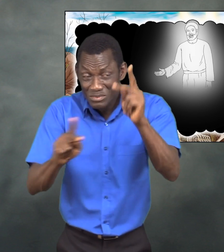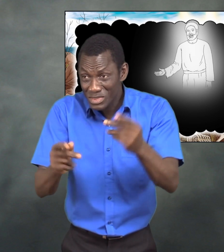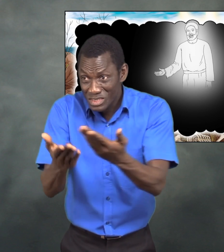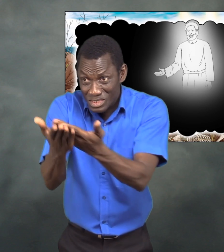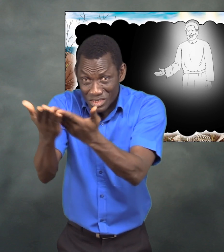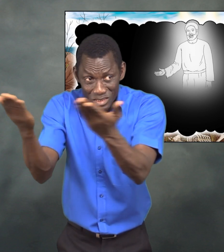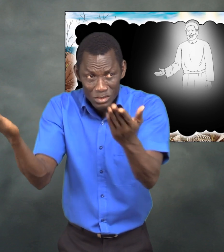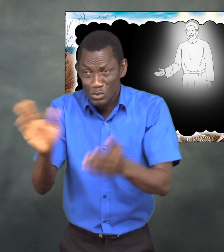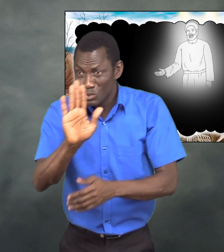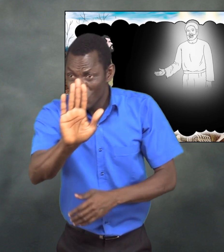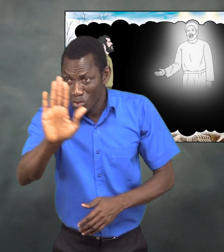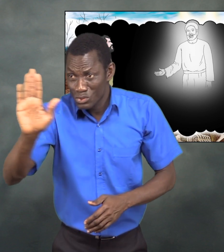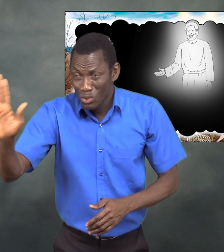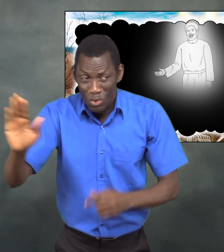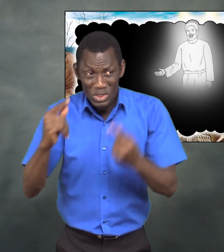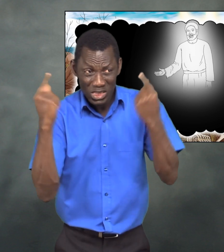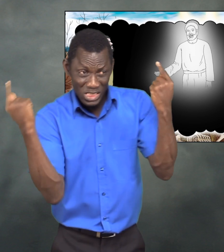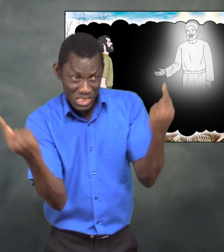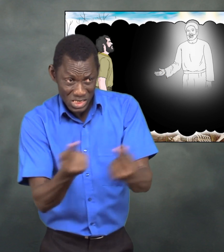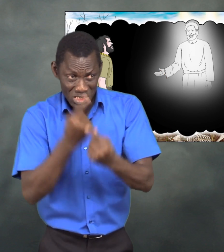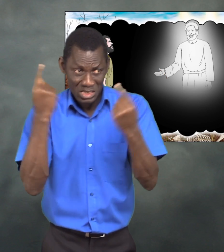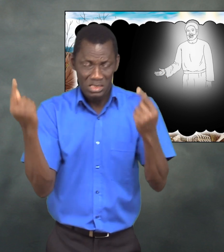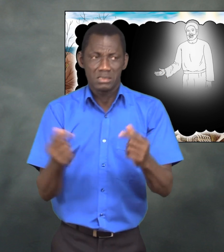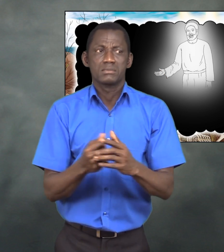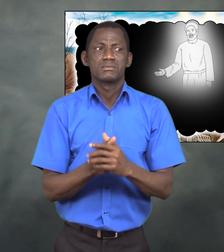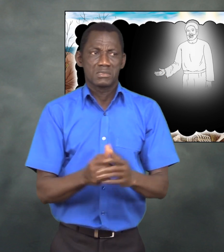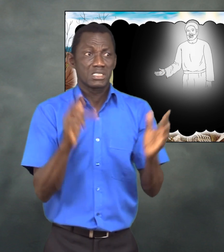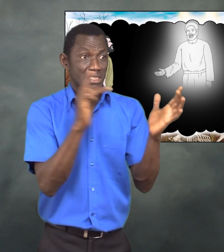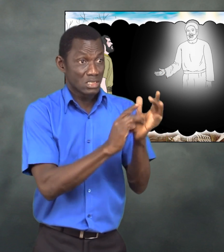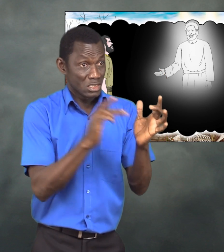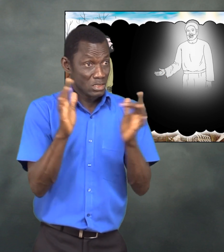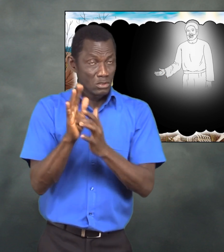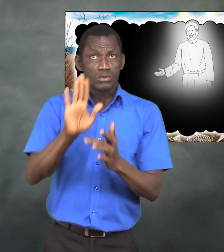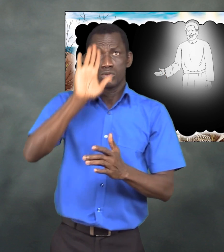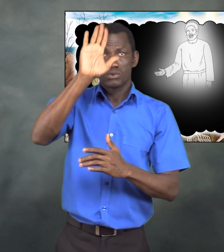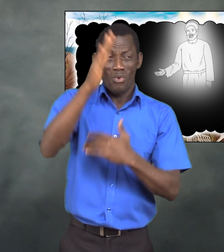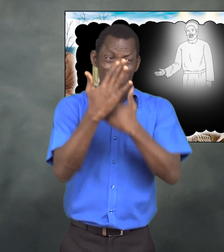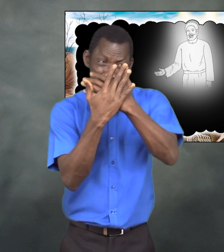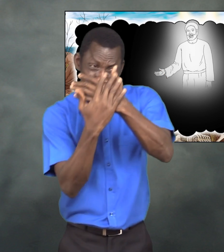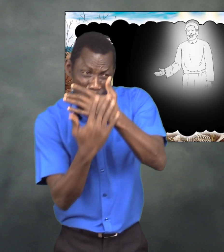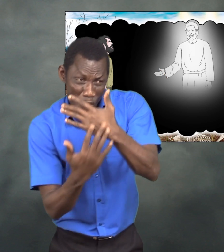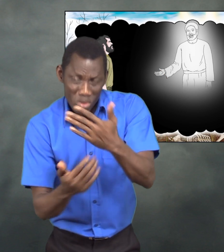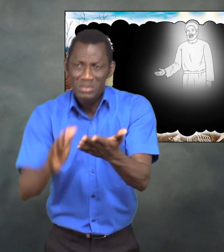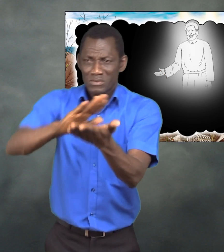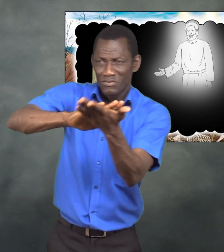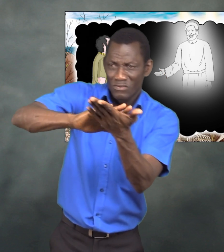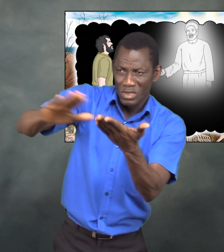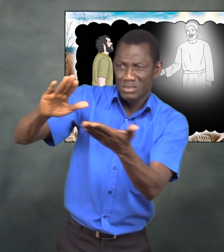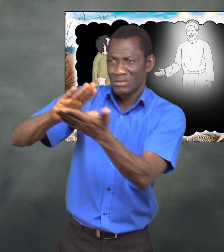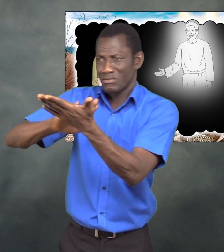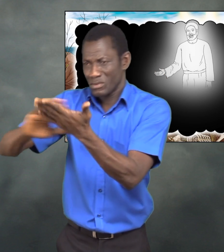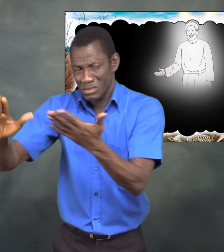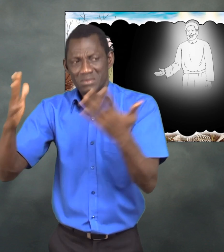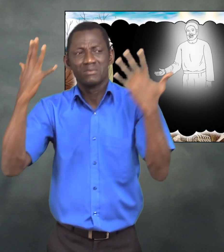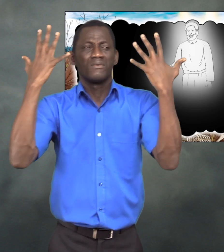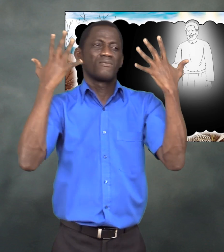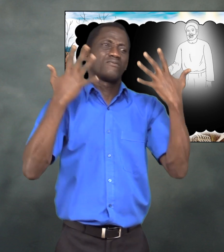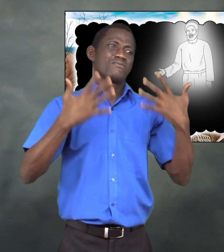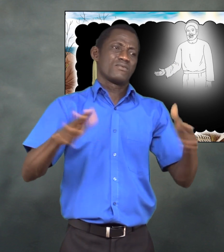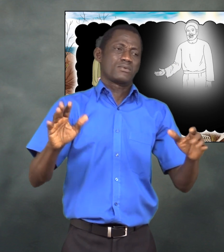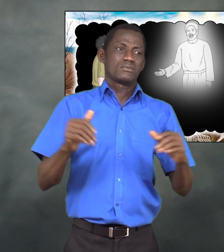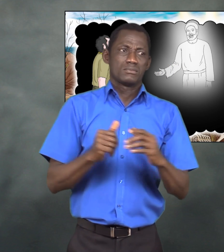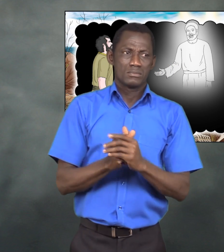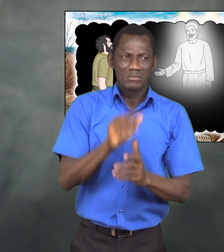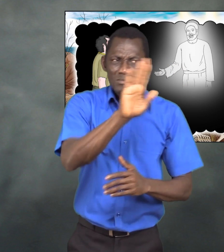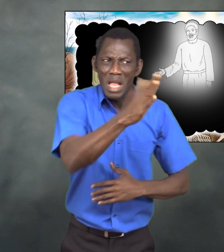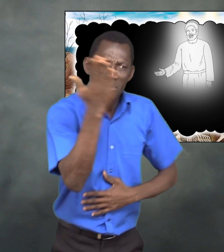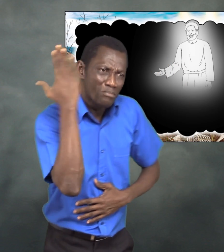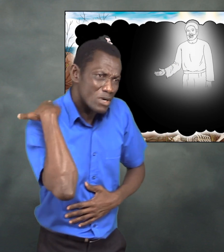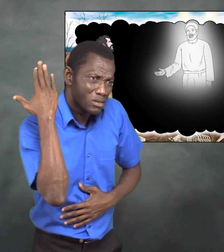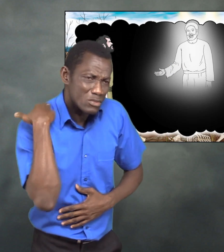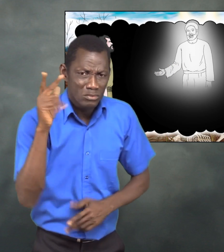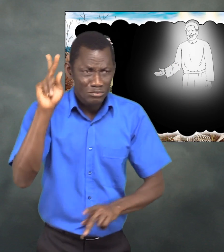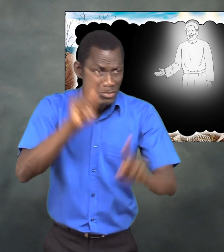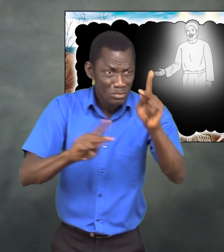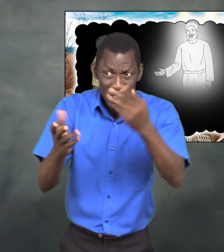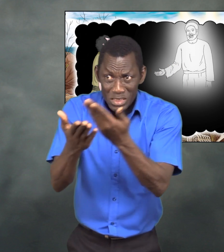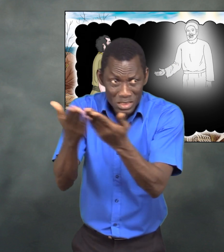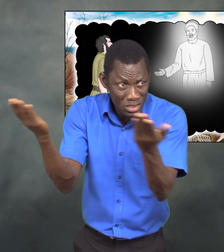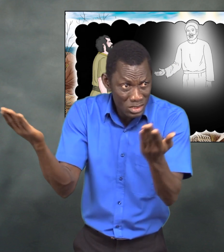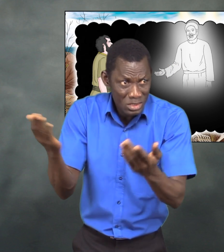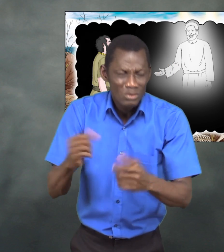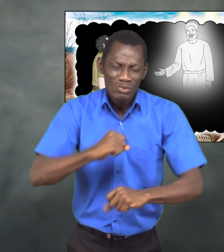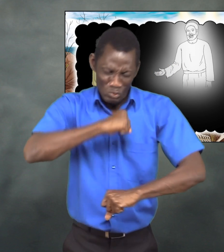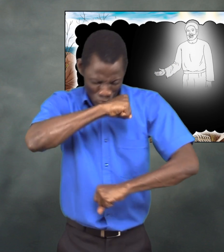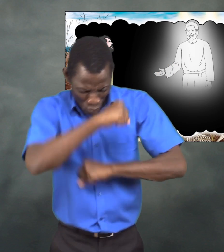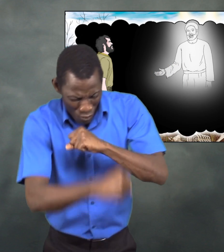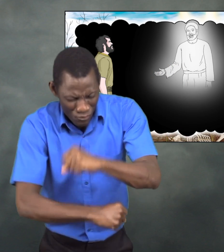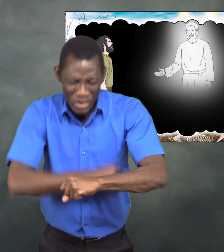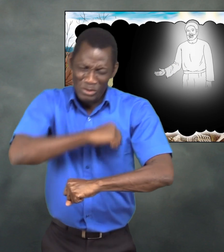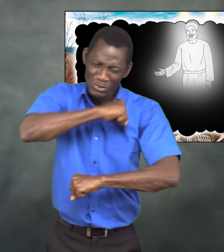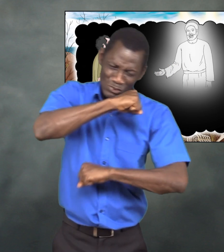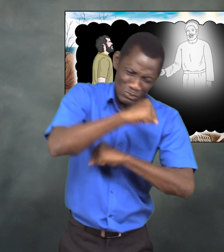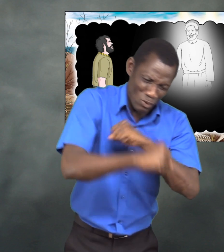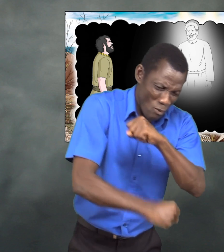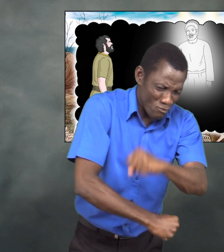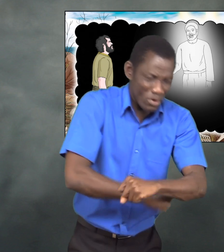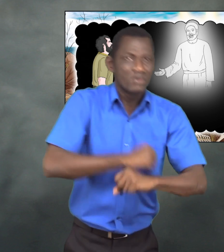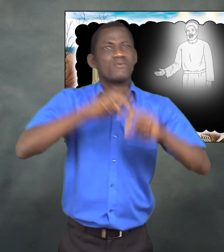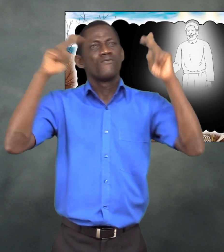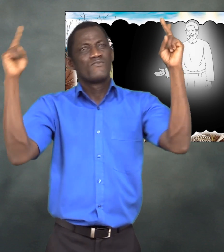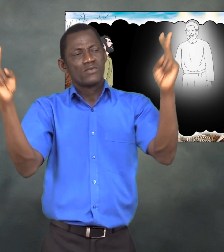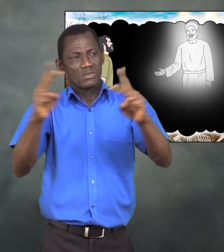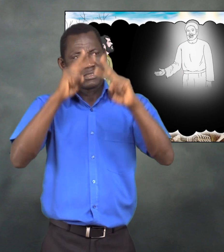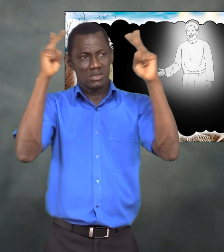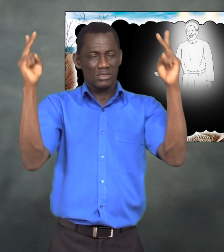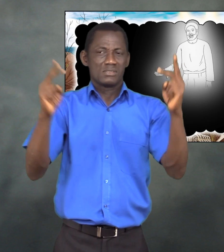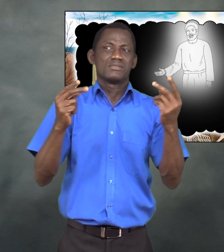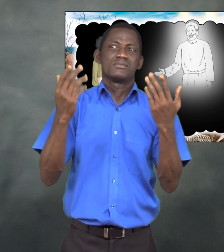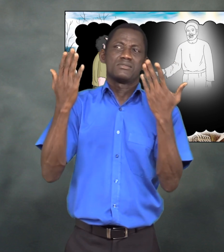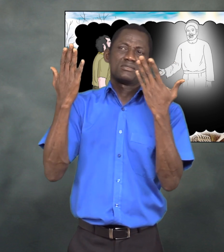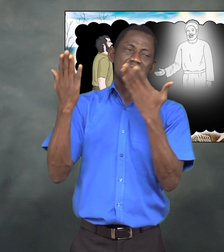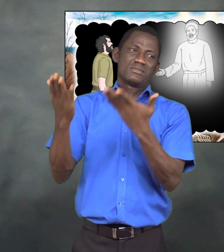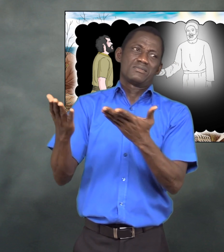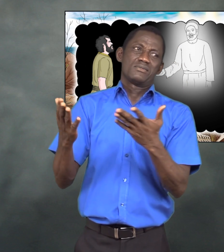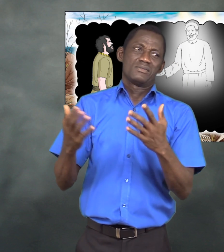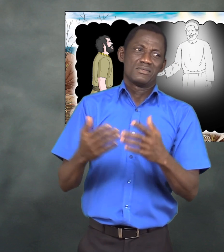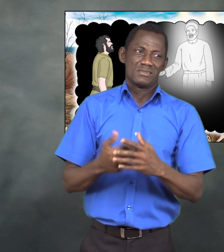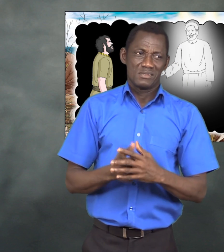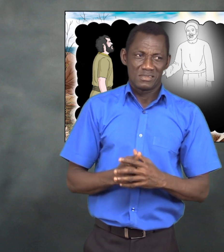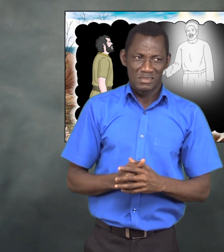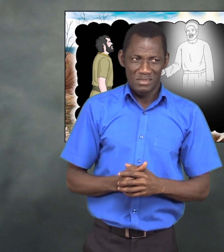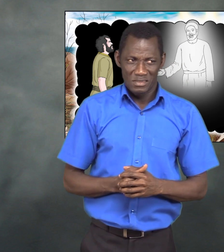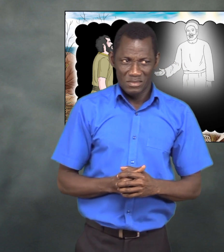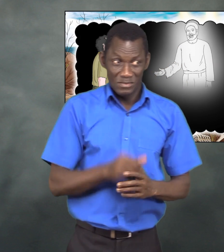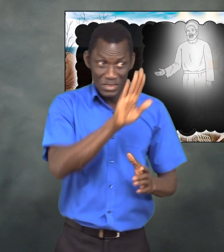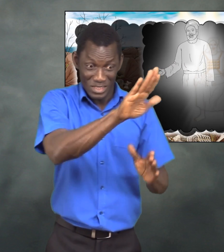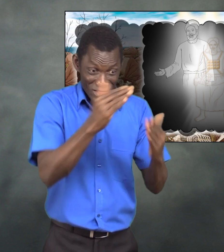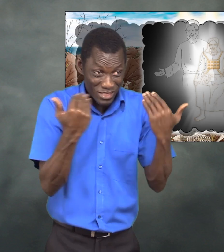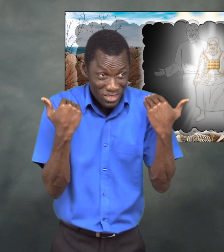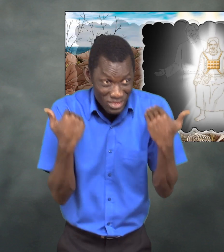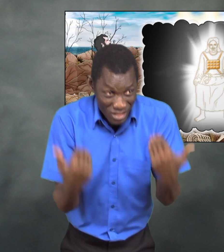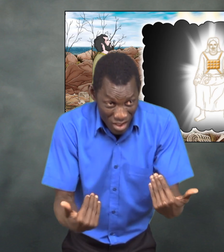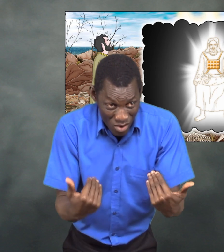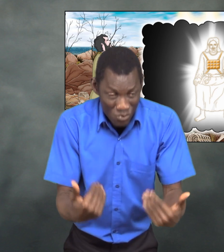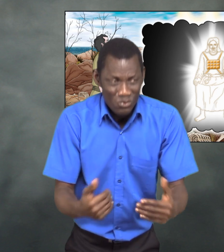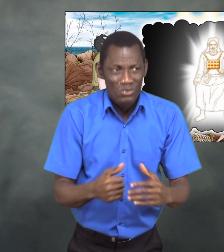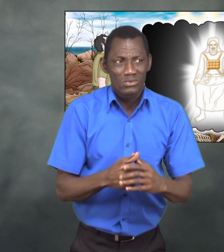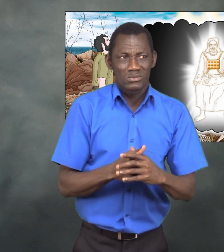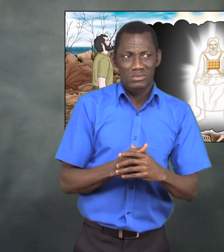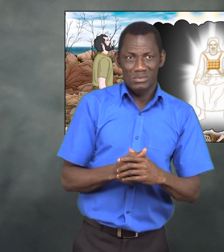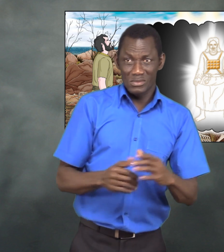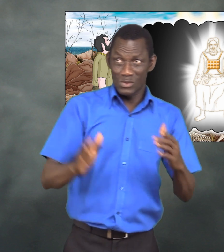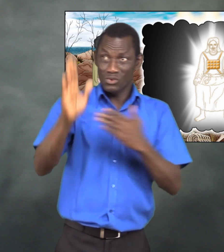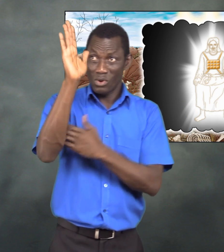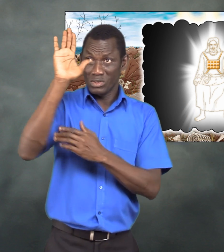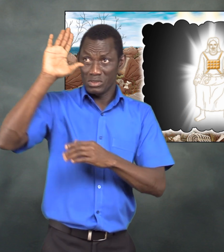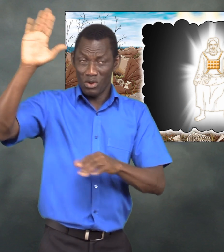they have washed their robes and made them white in the blood of the Lamb.